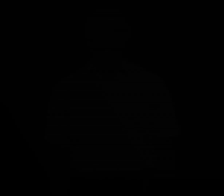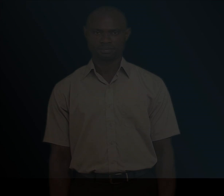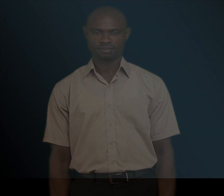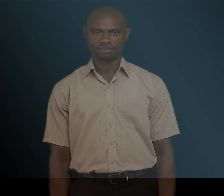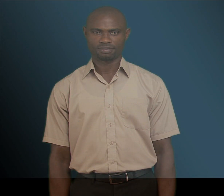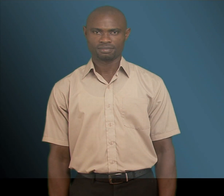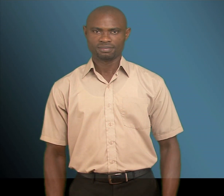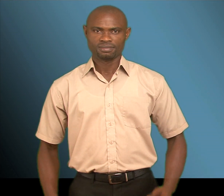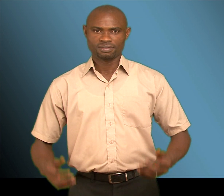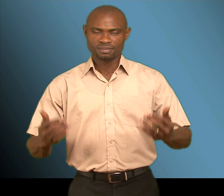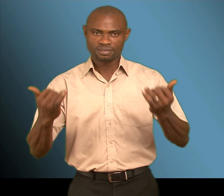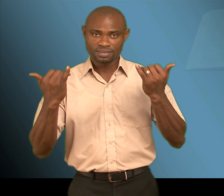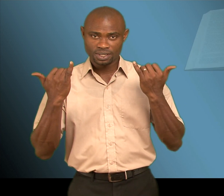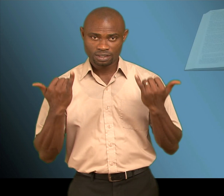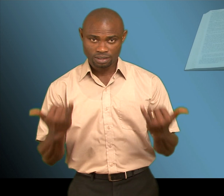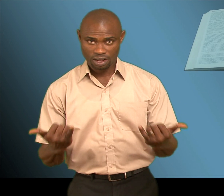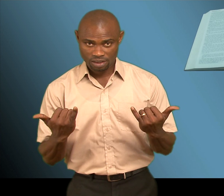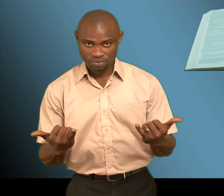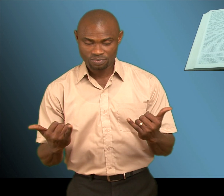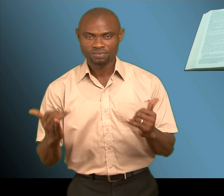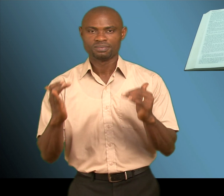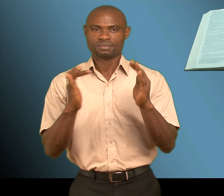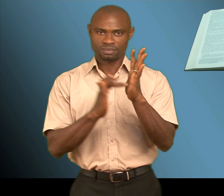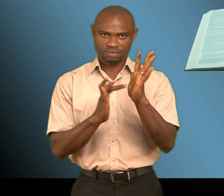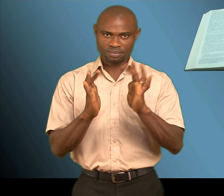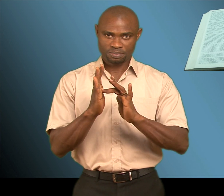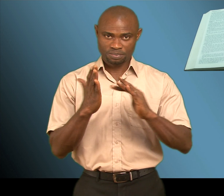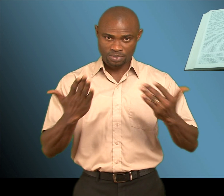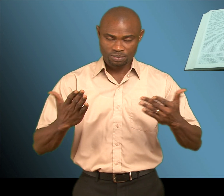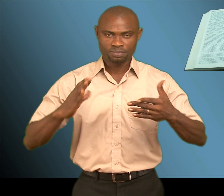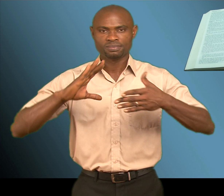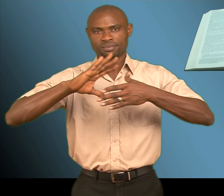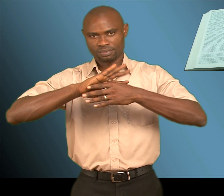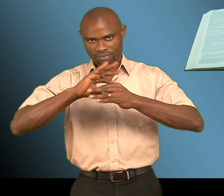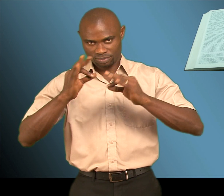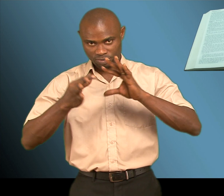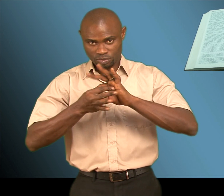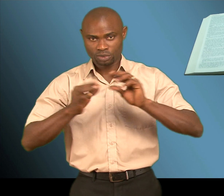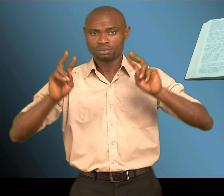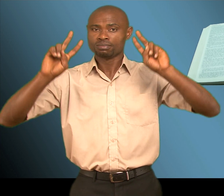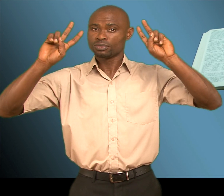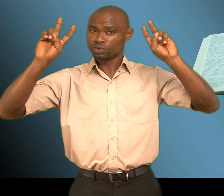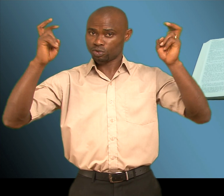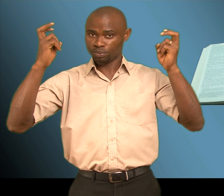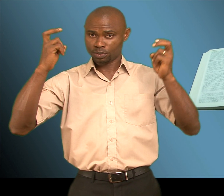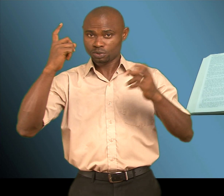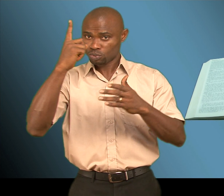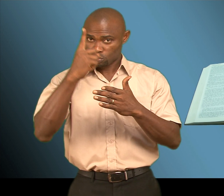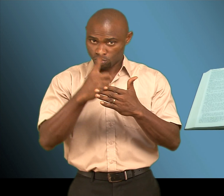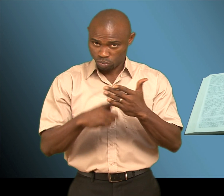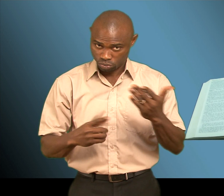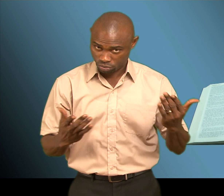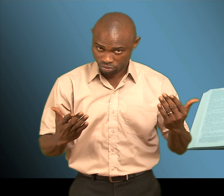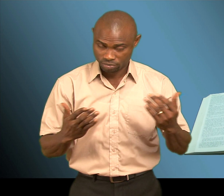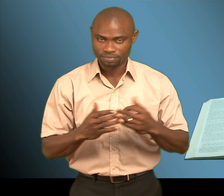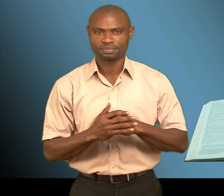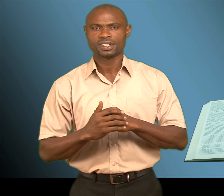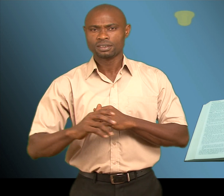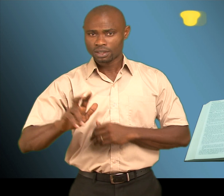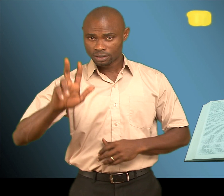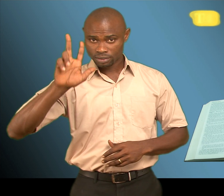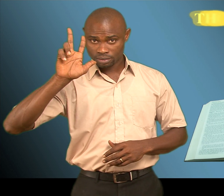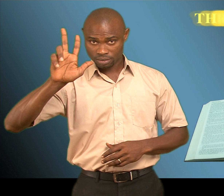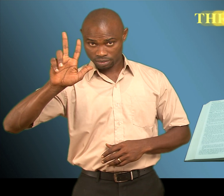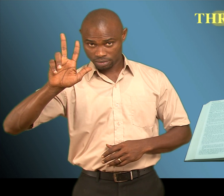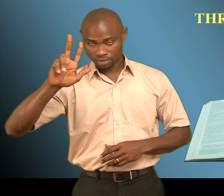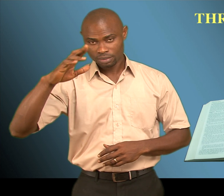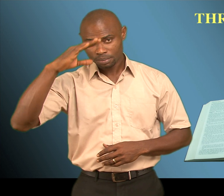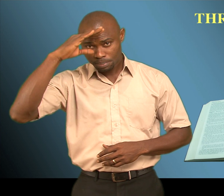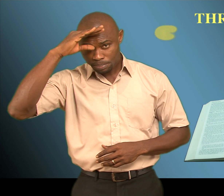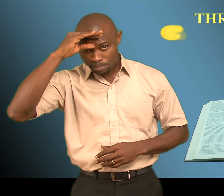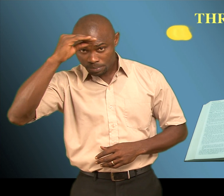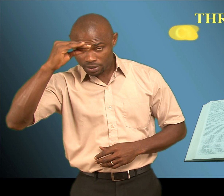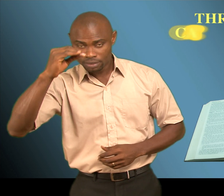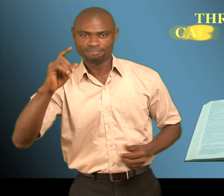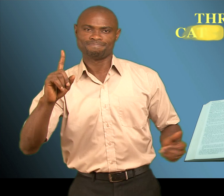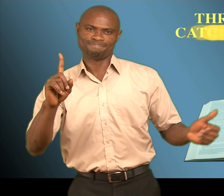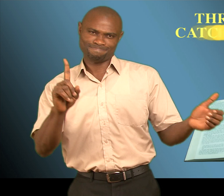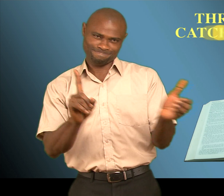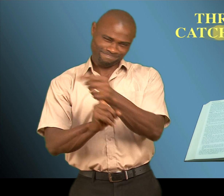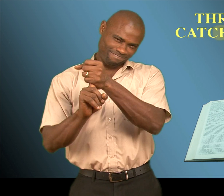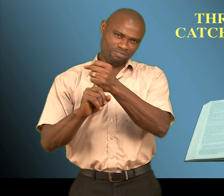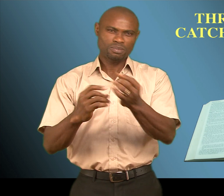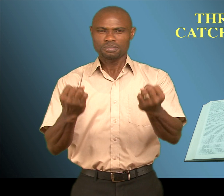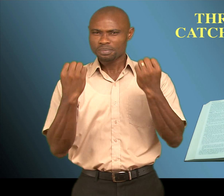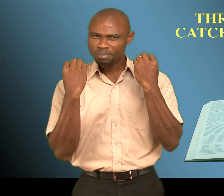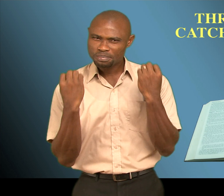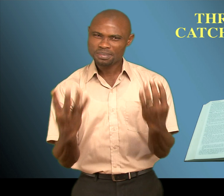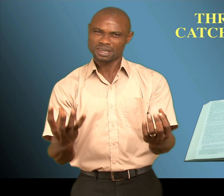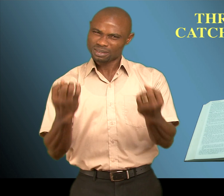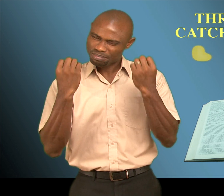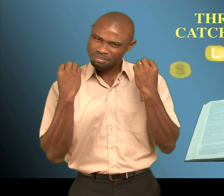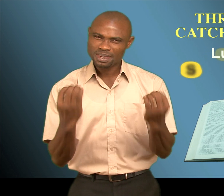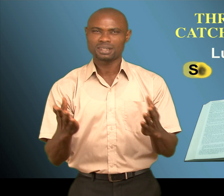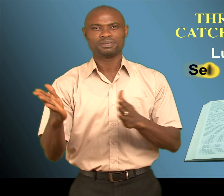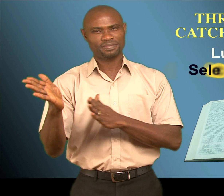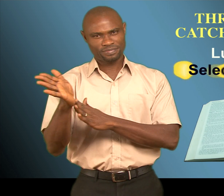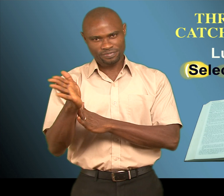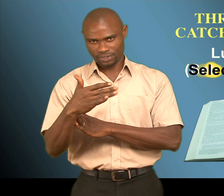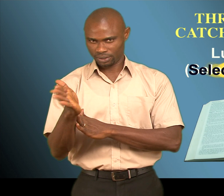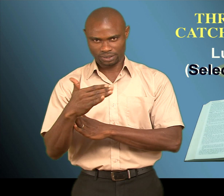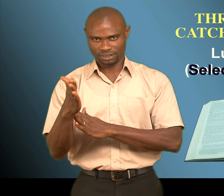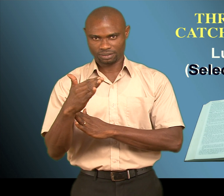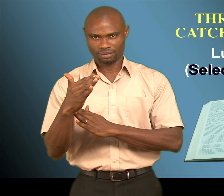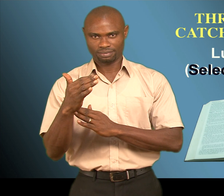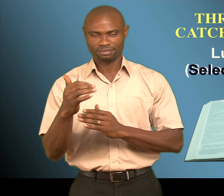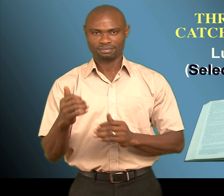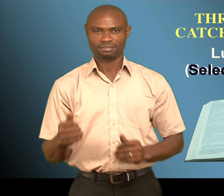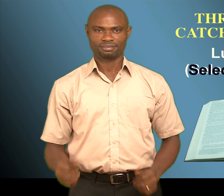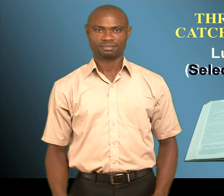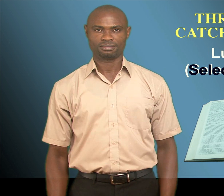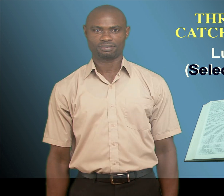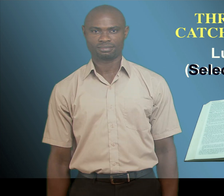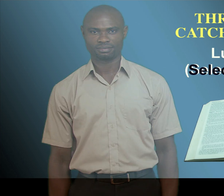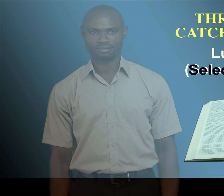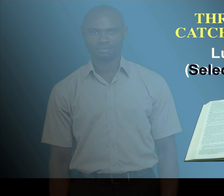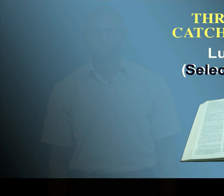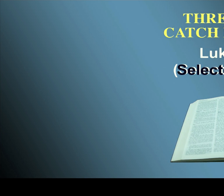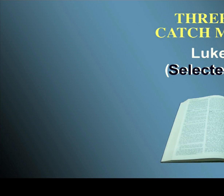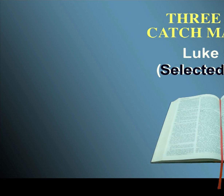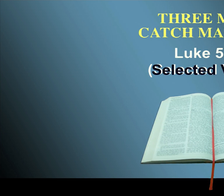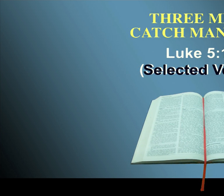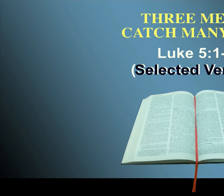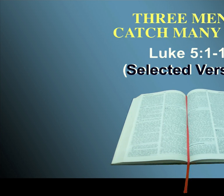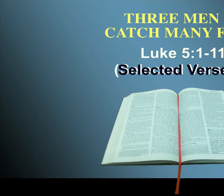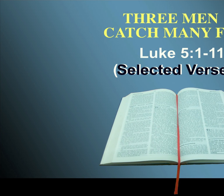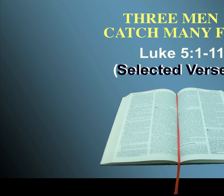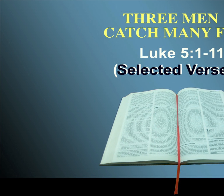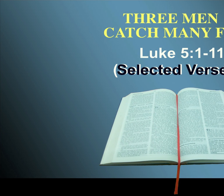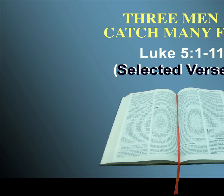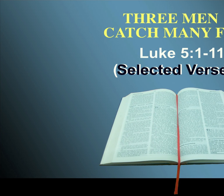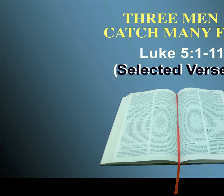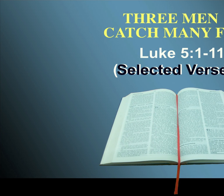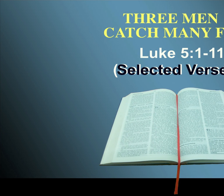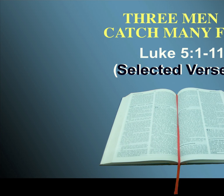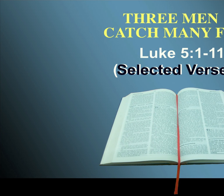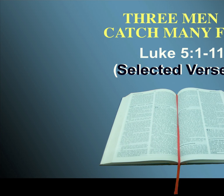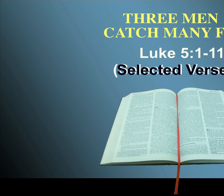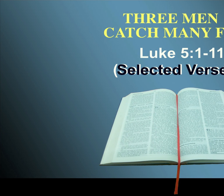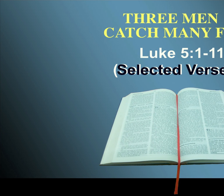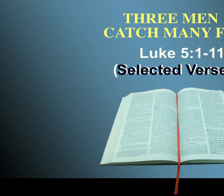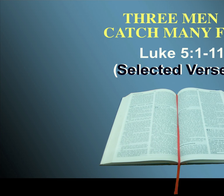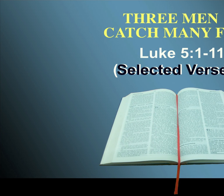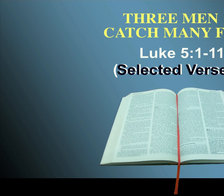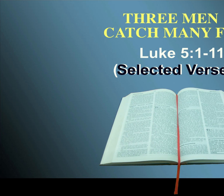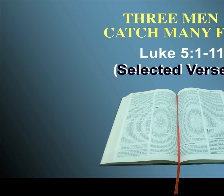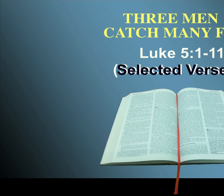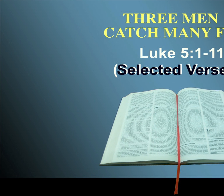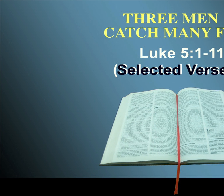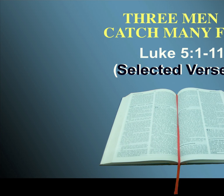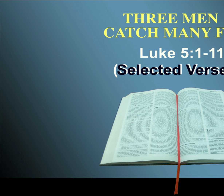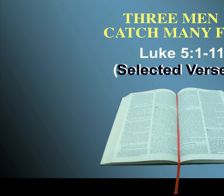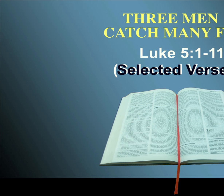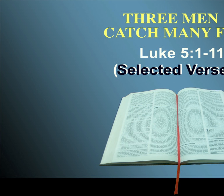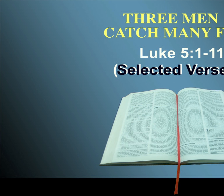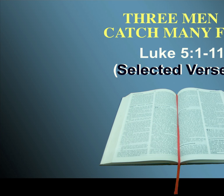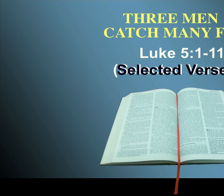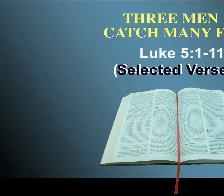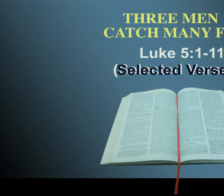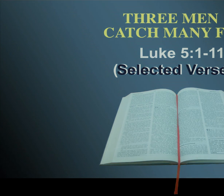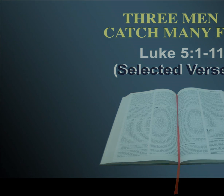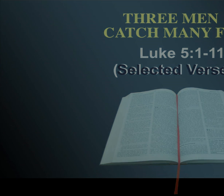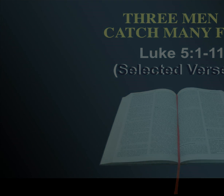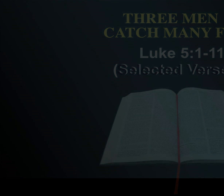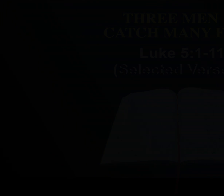Three men catch many fish